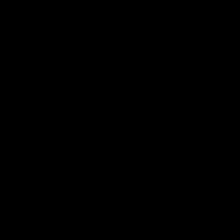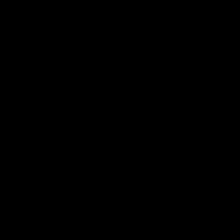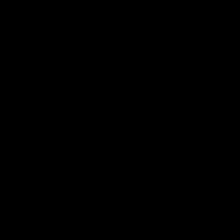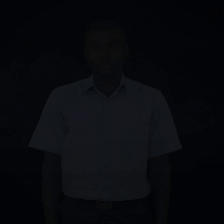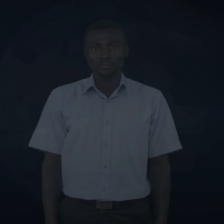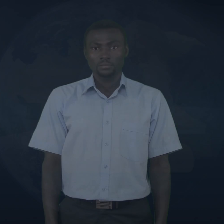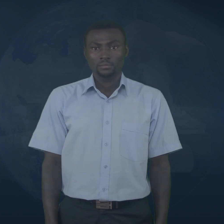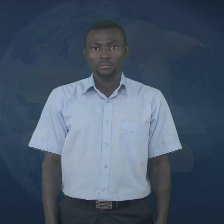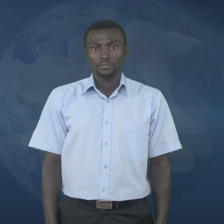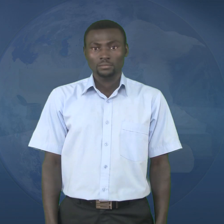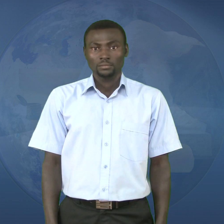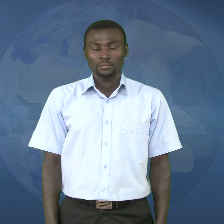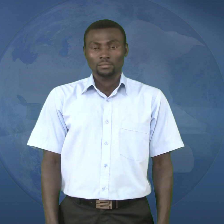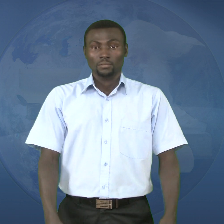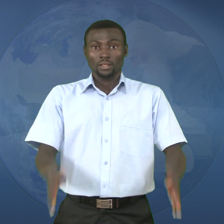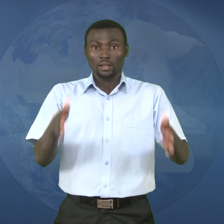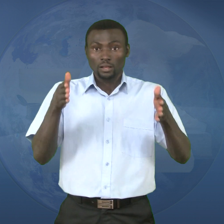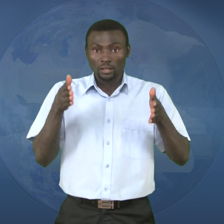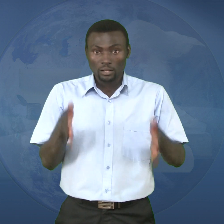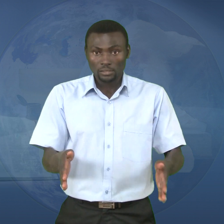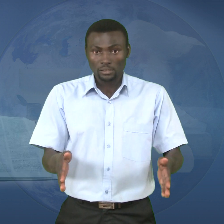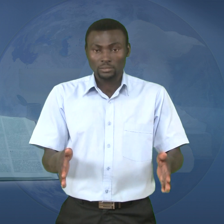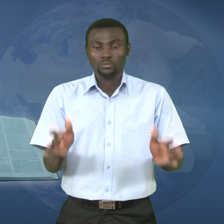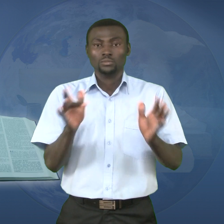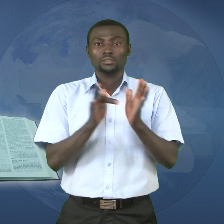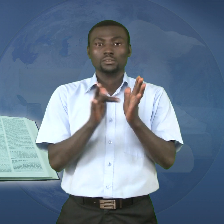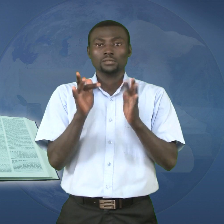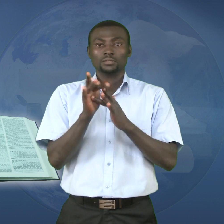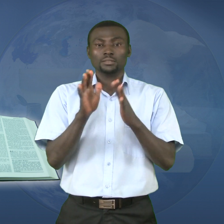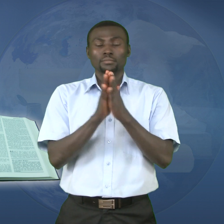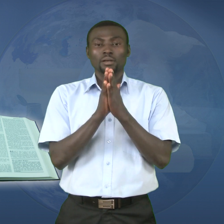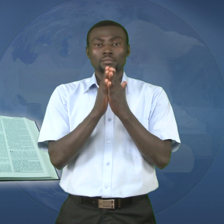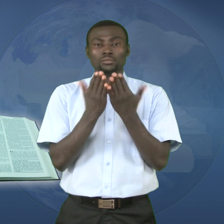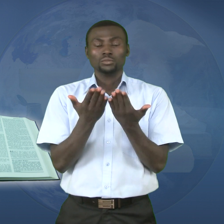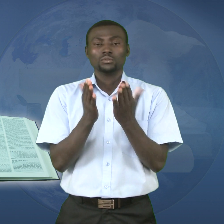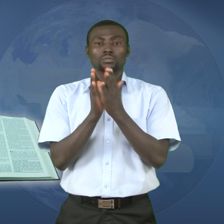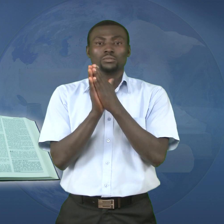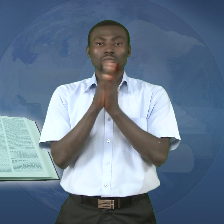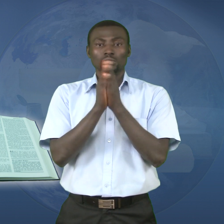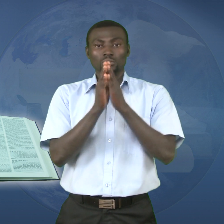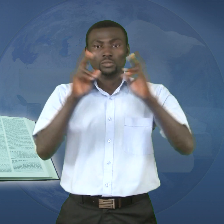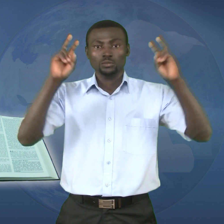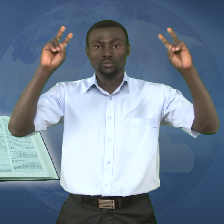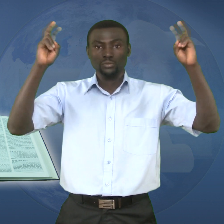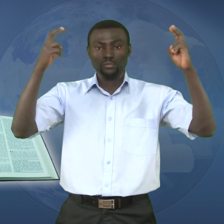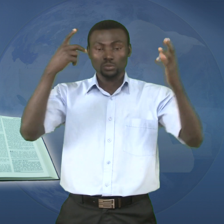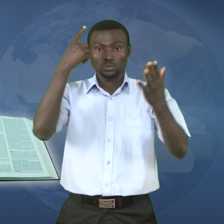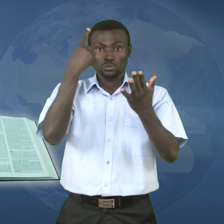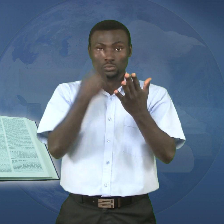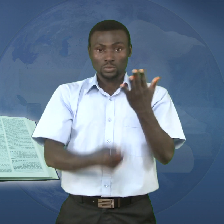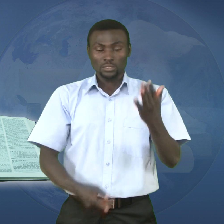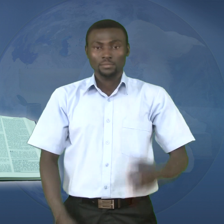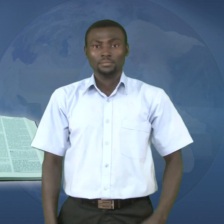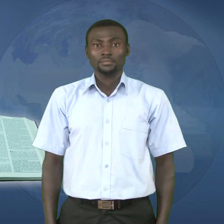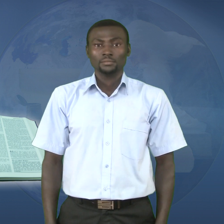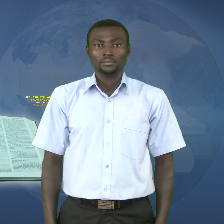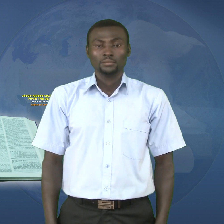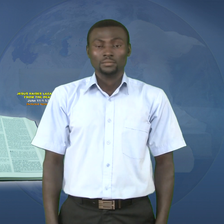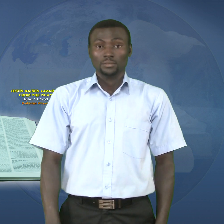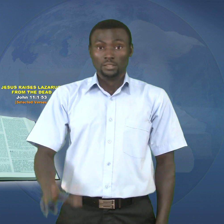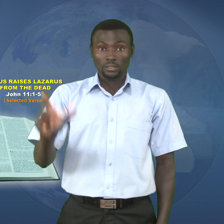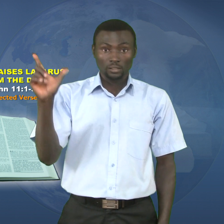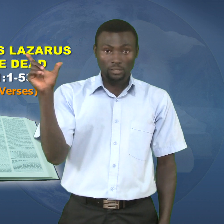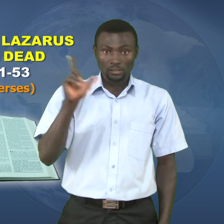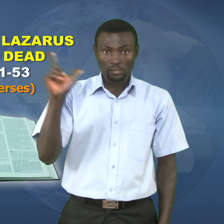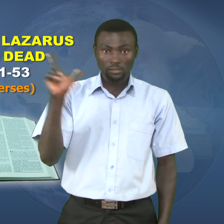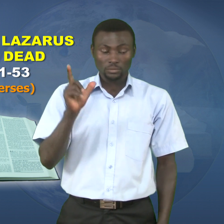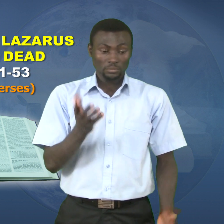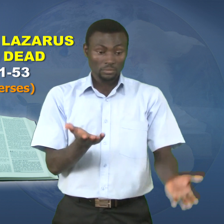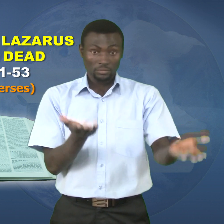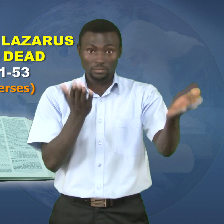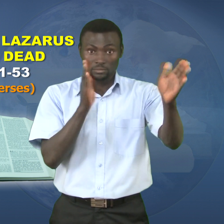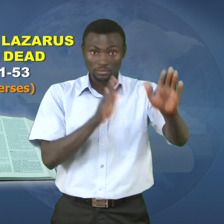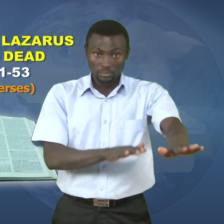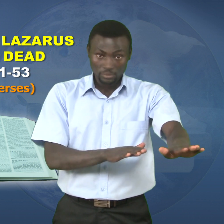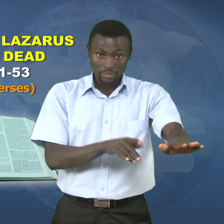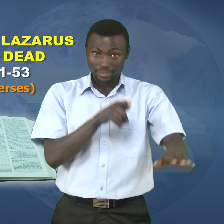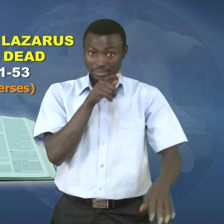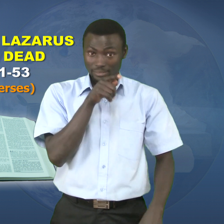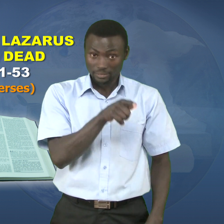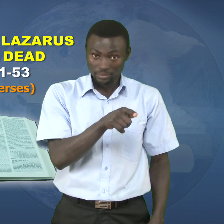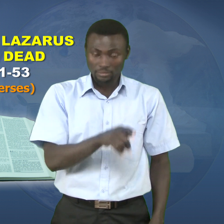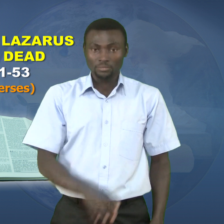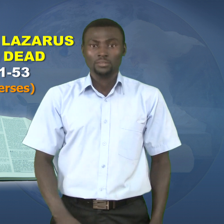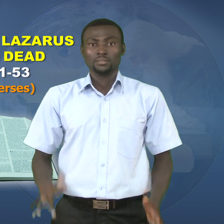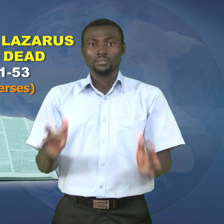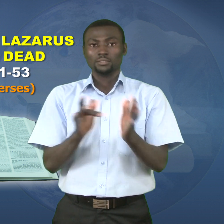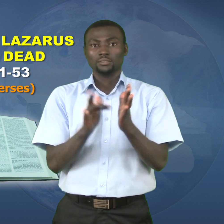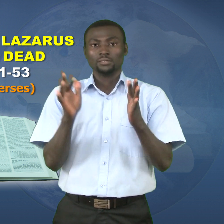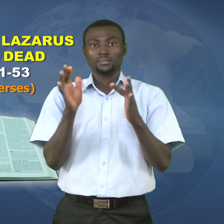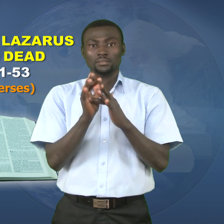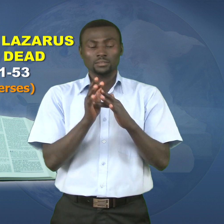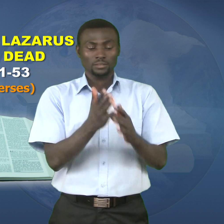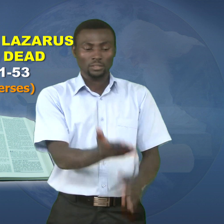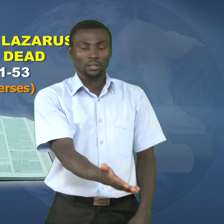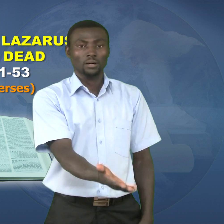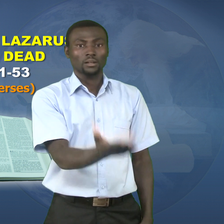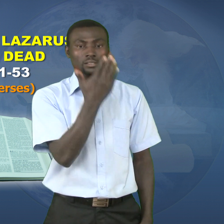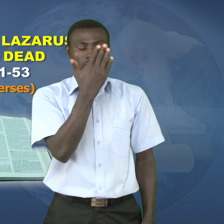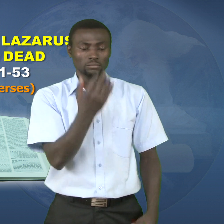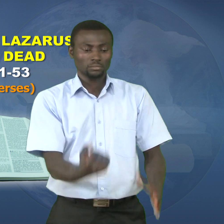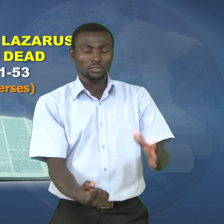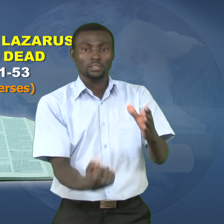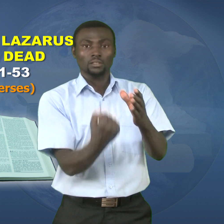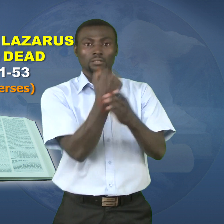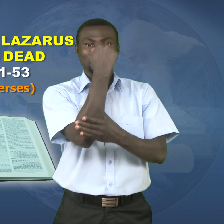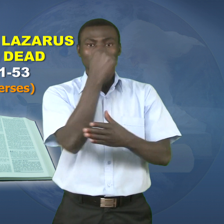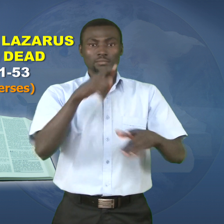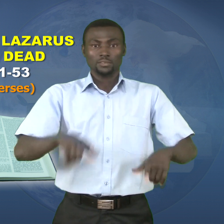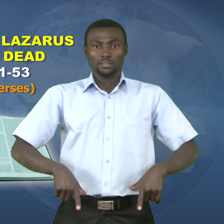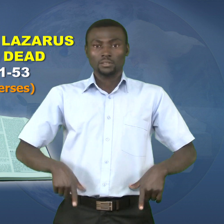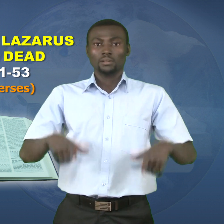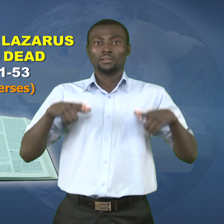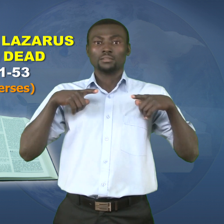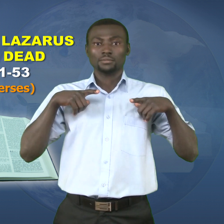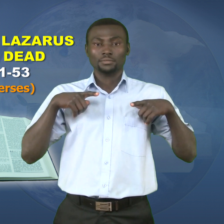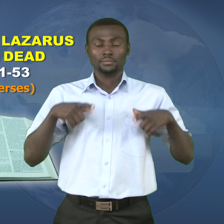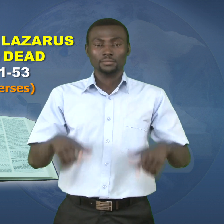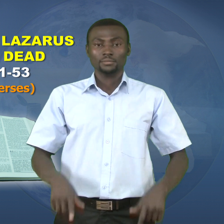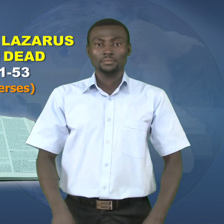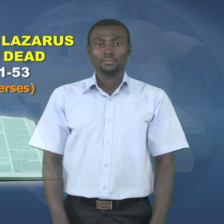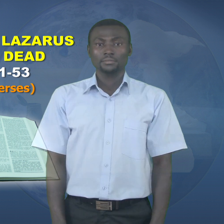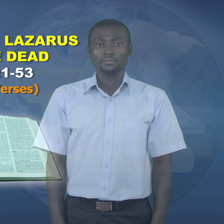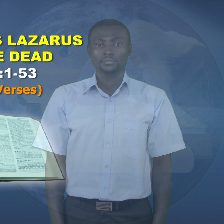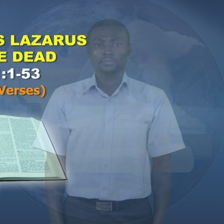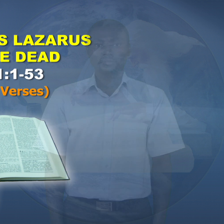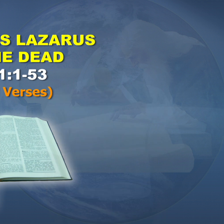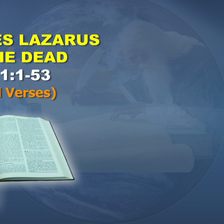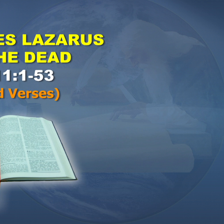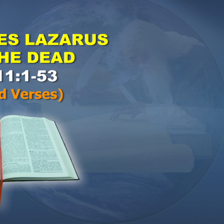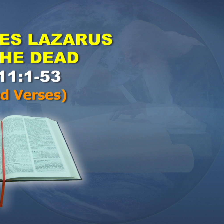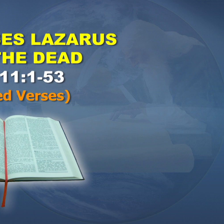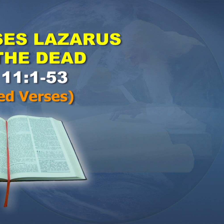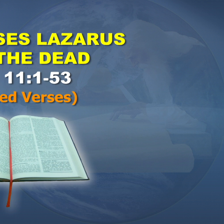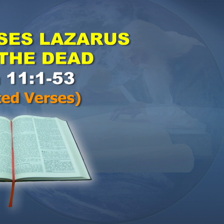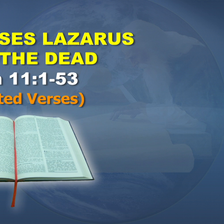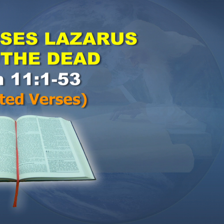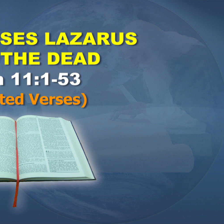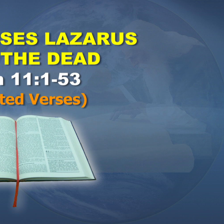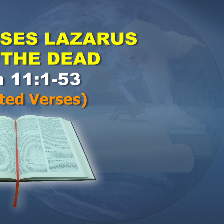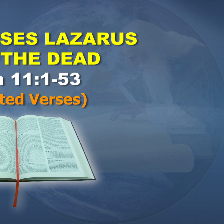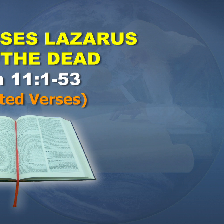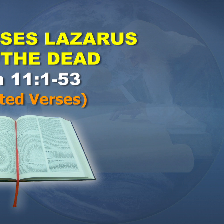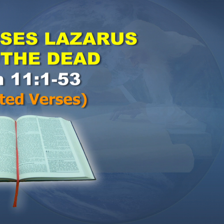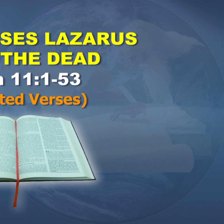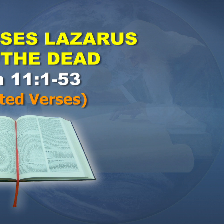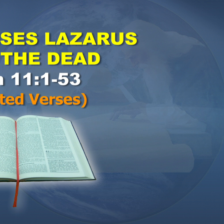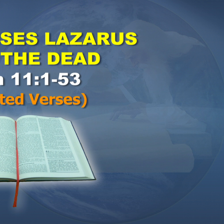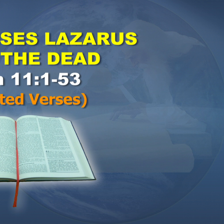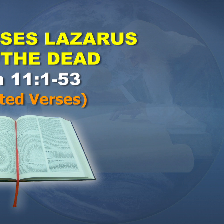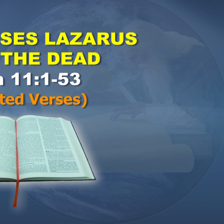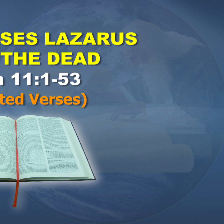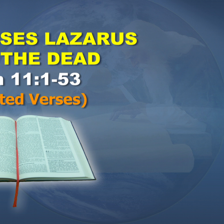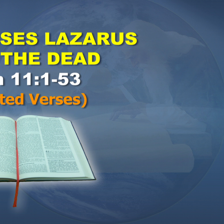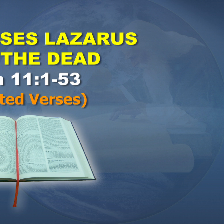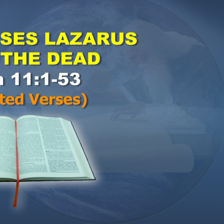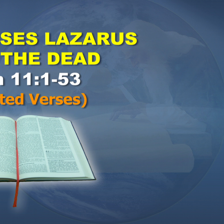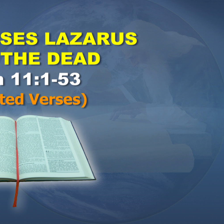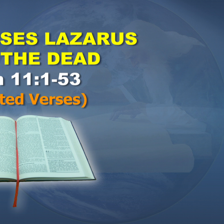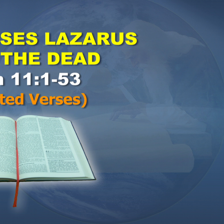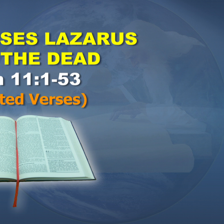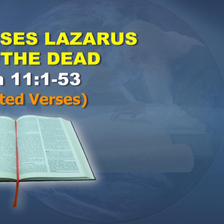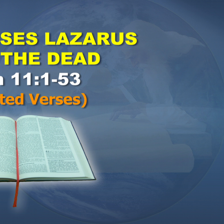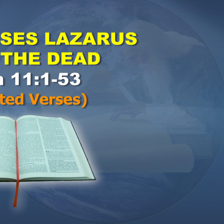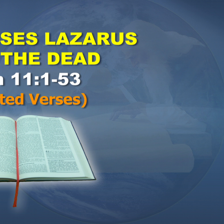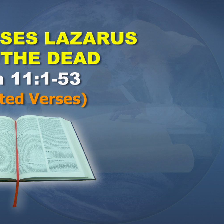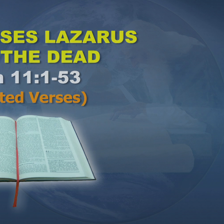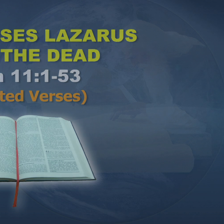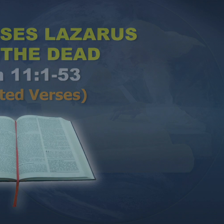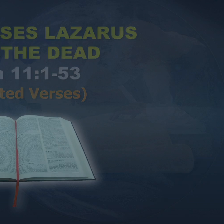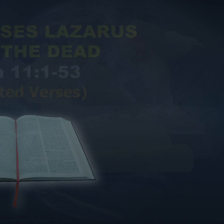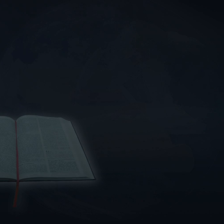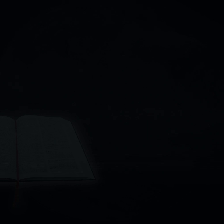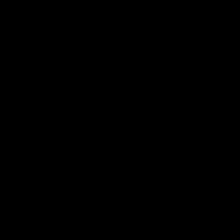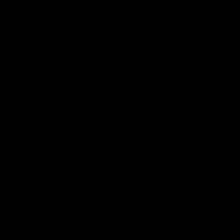Jesus raises Lazarus from the dead